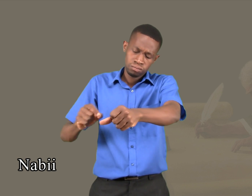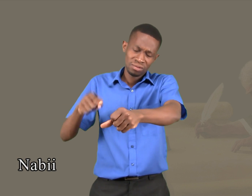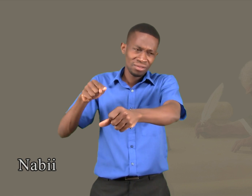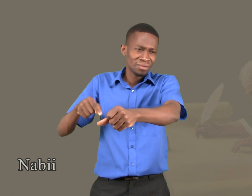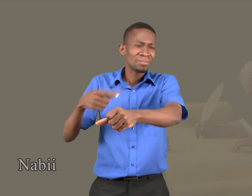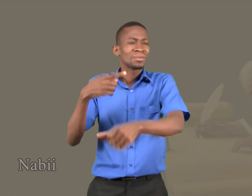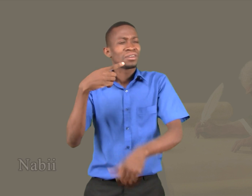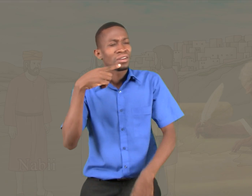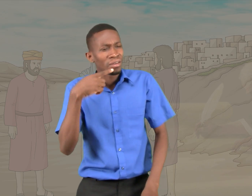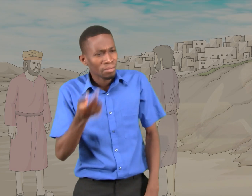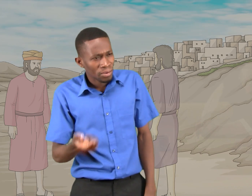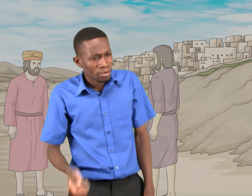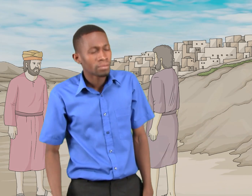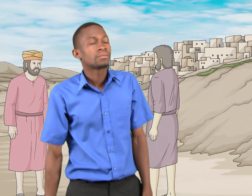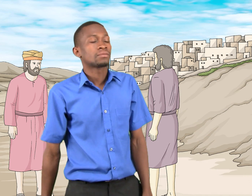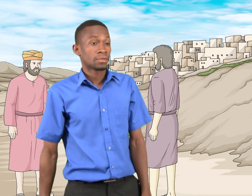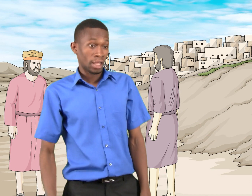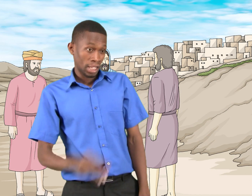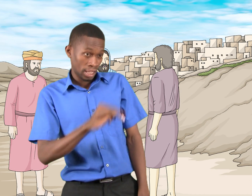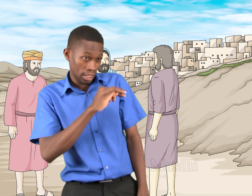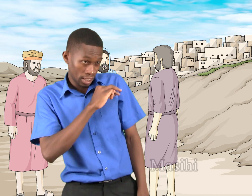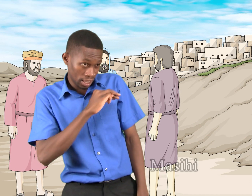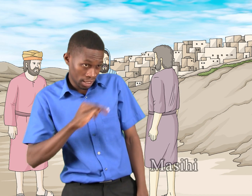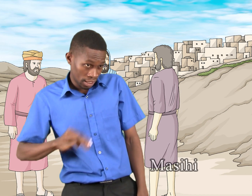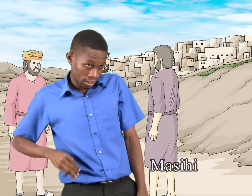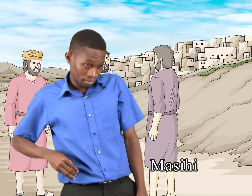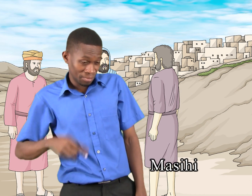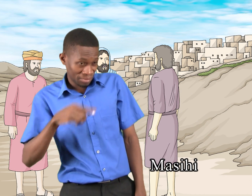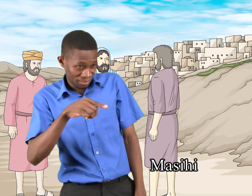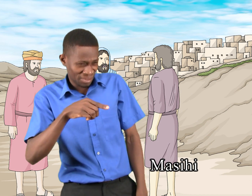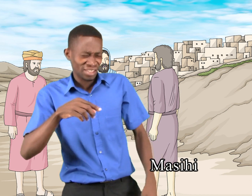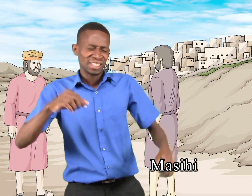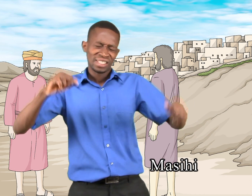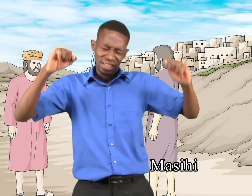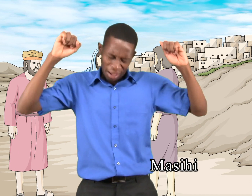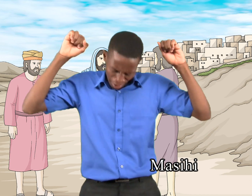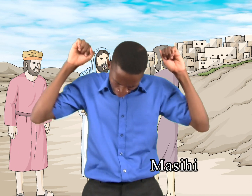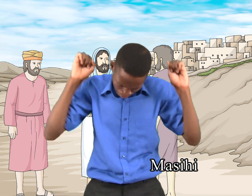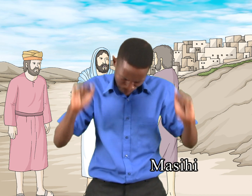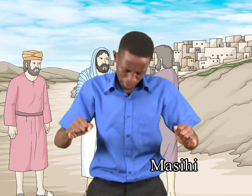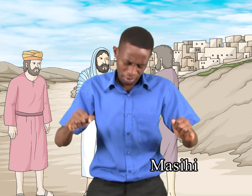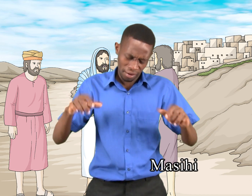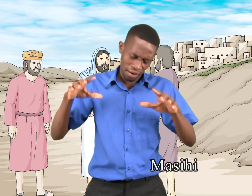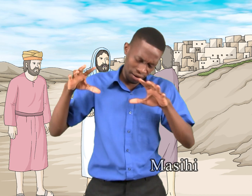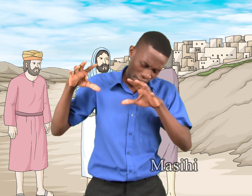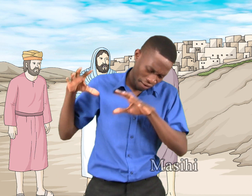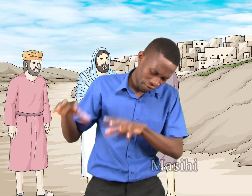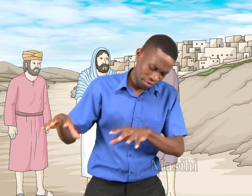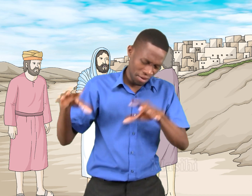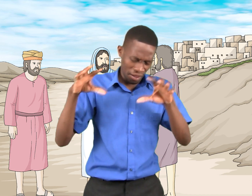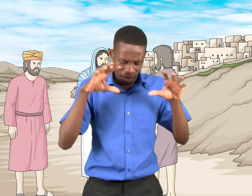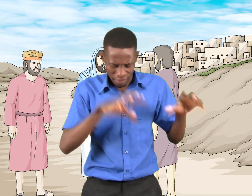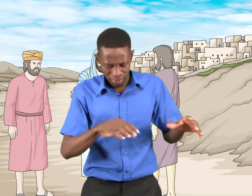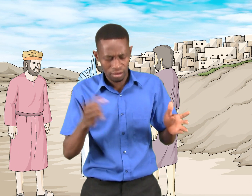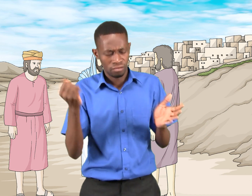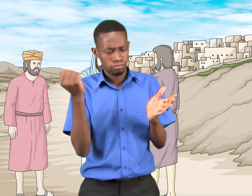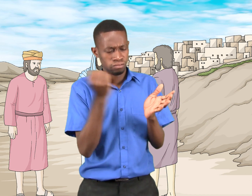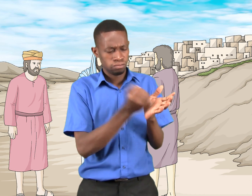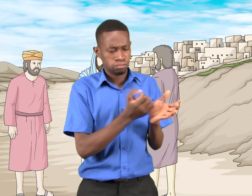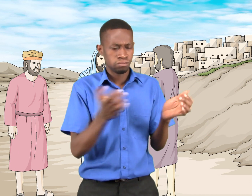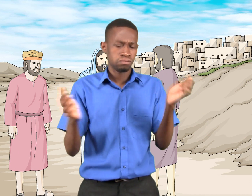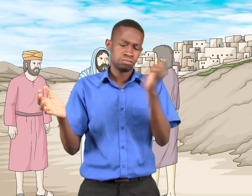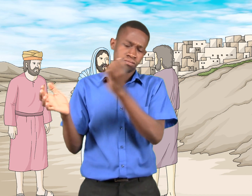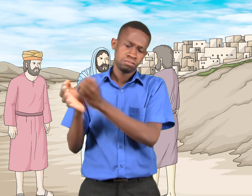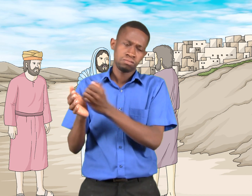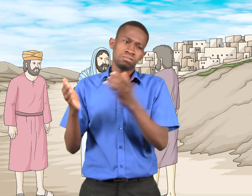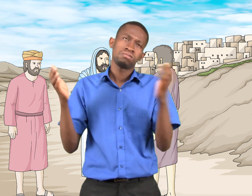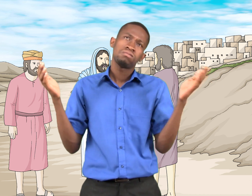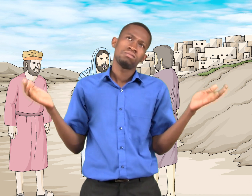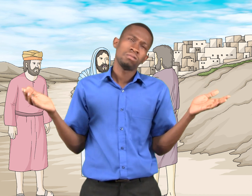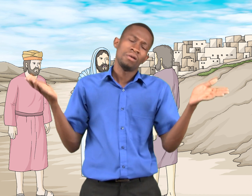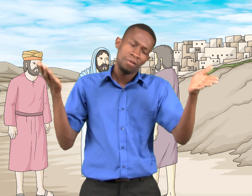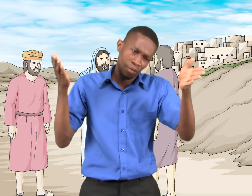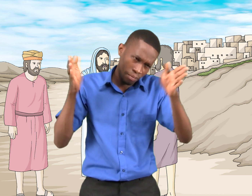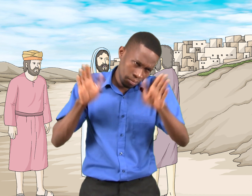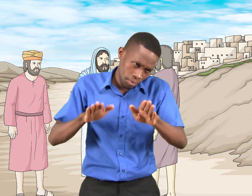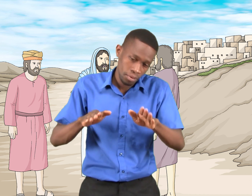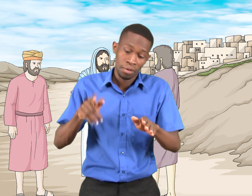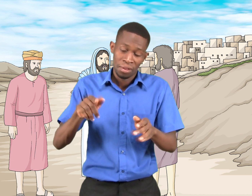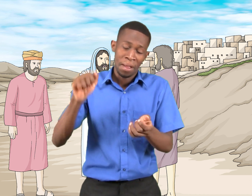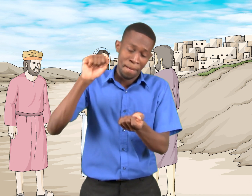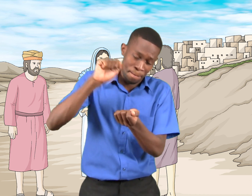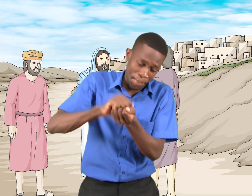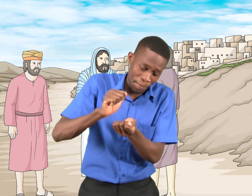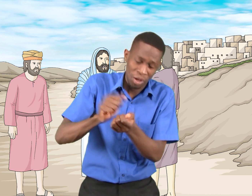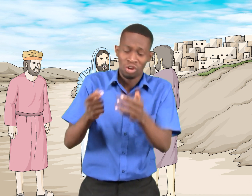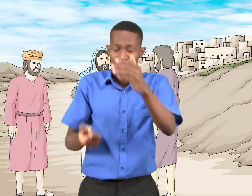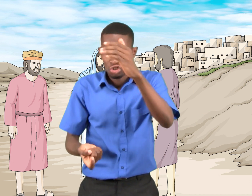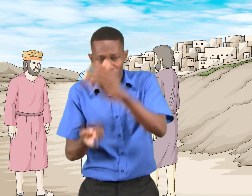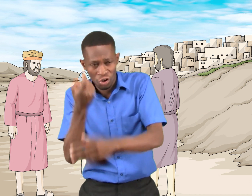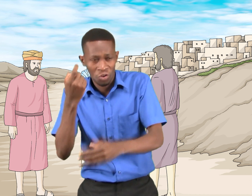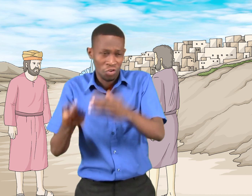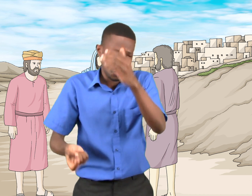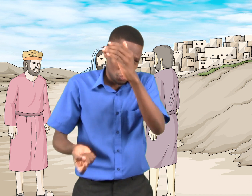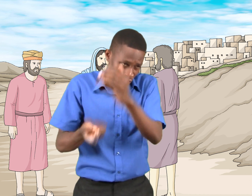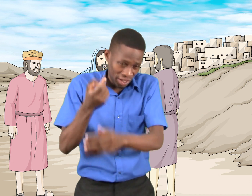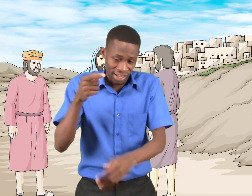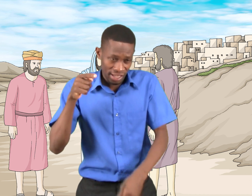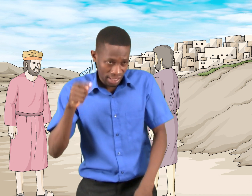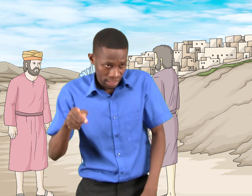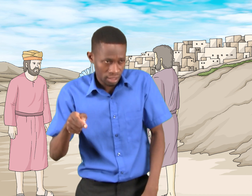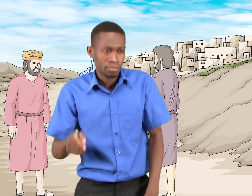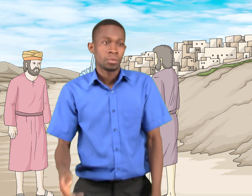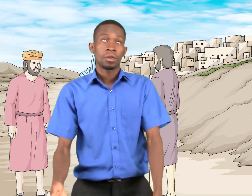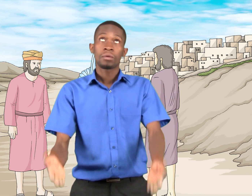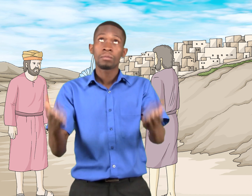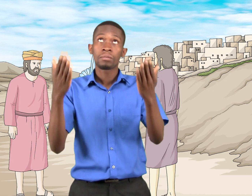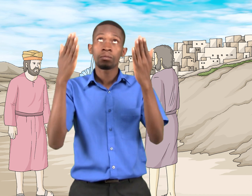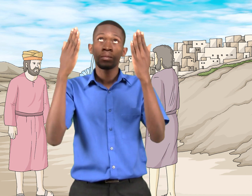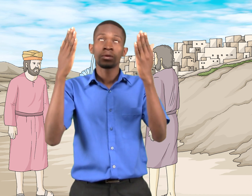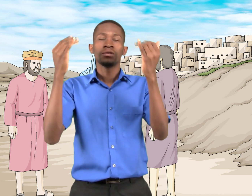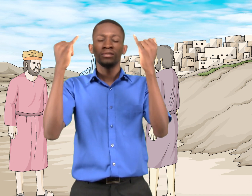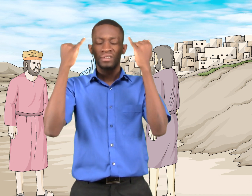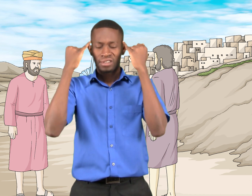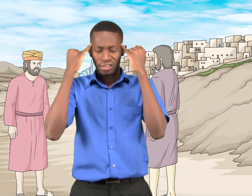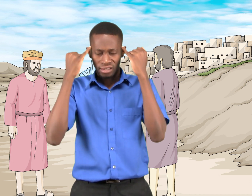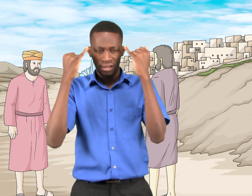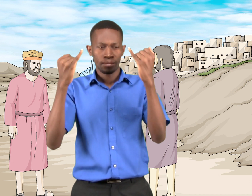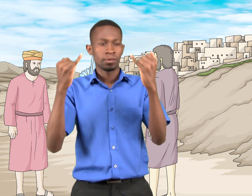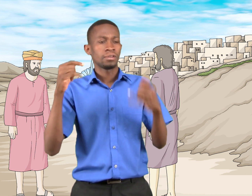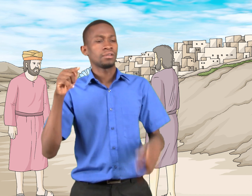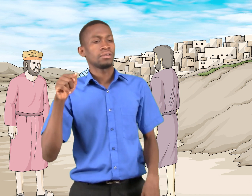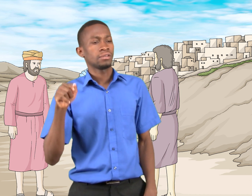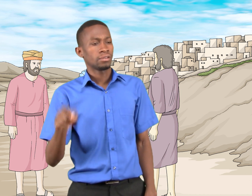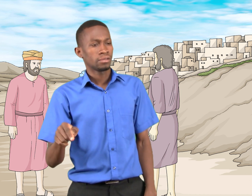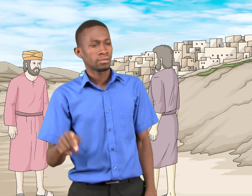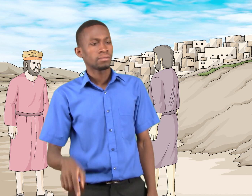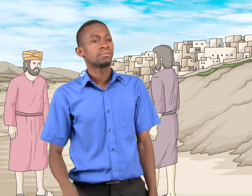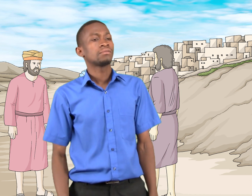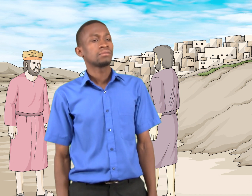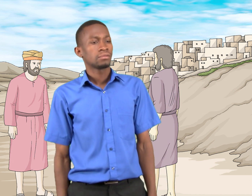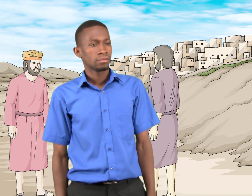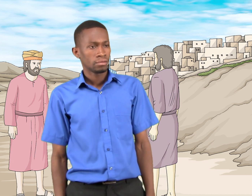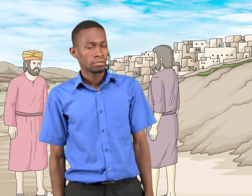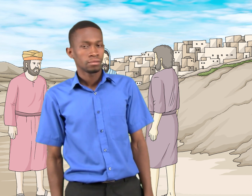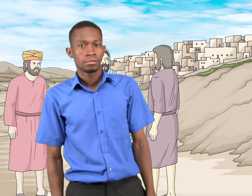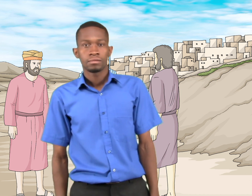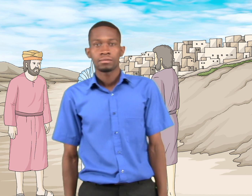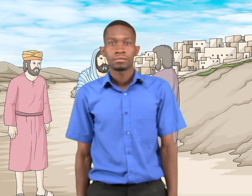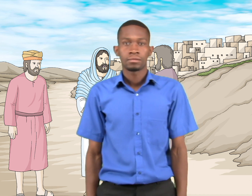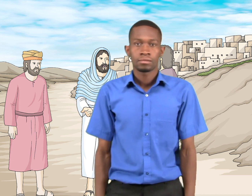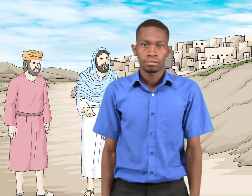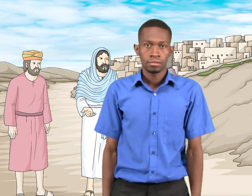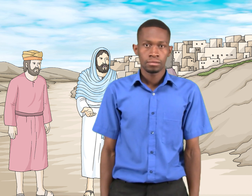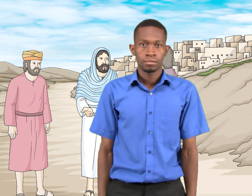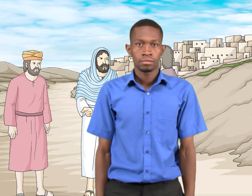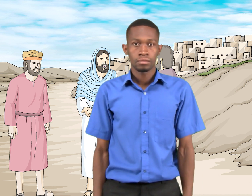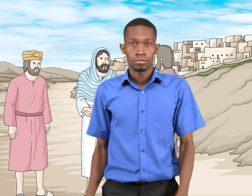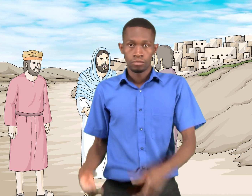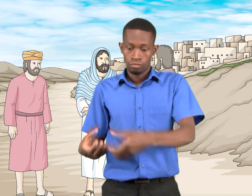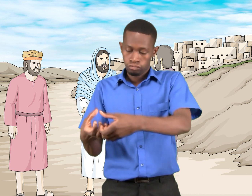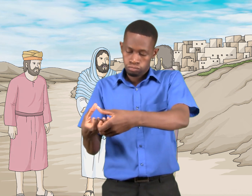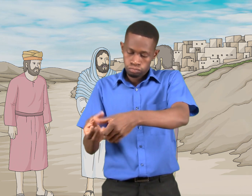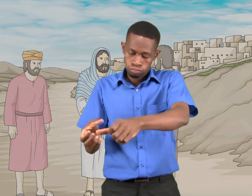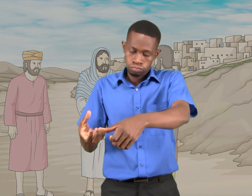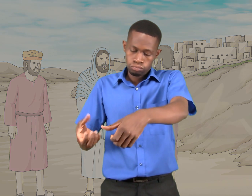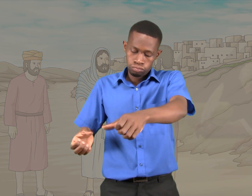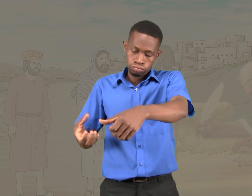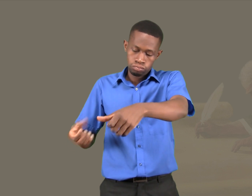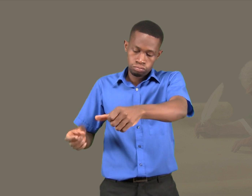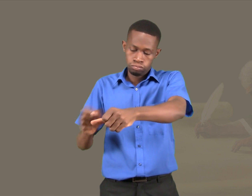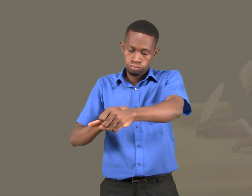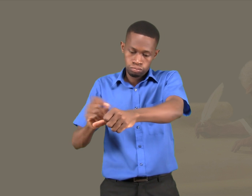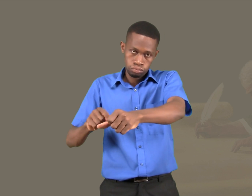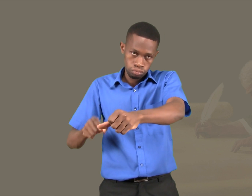Was it not necessary for the Christ to suffer these things and then to enter His glory?”